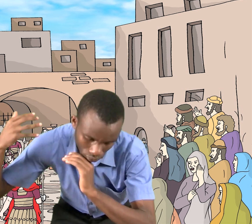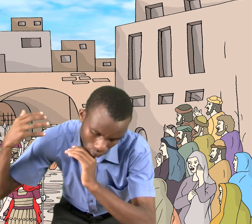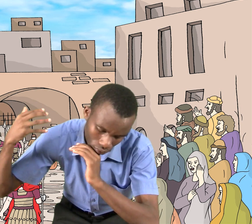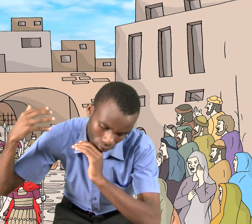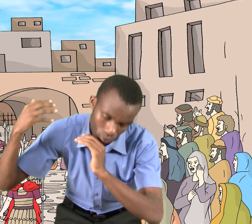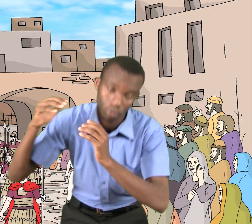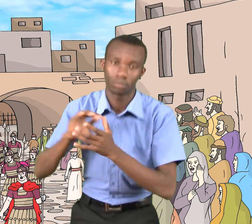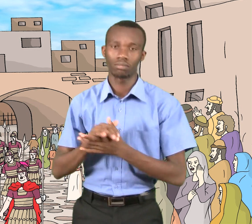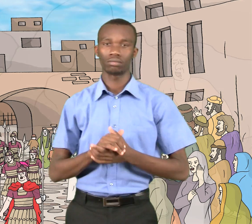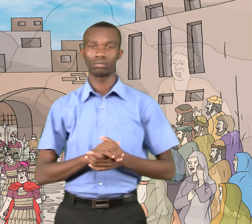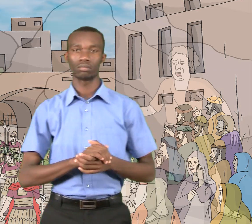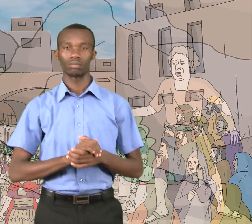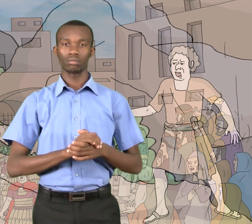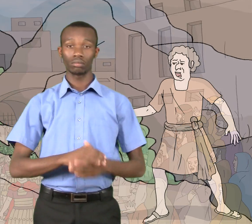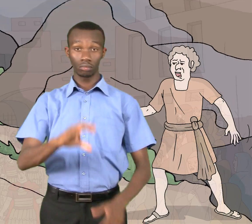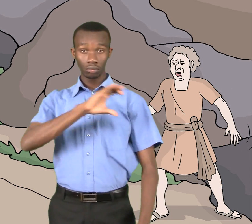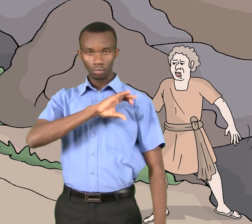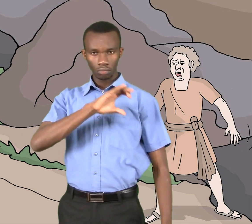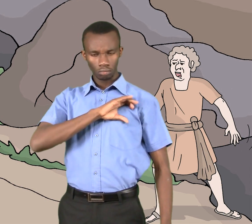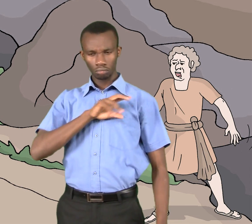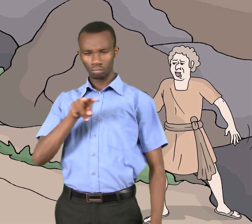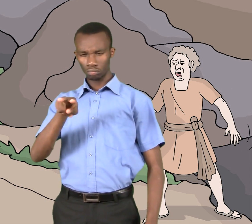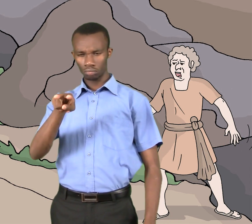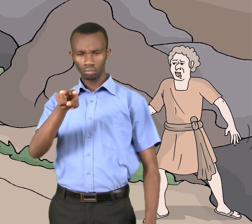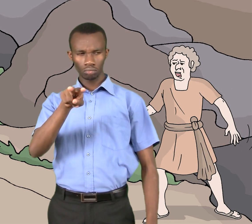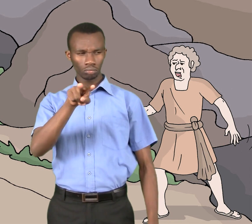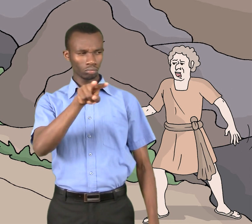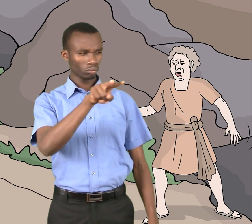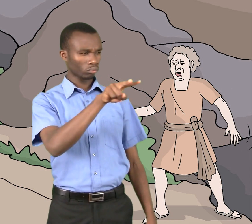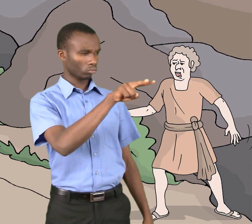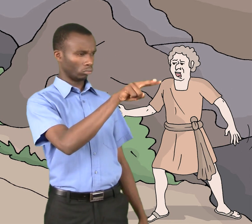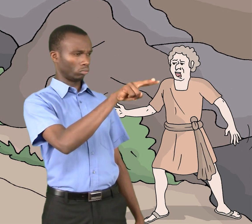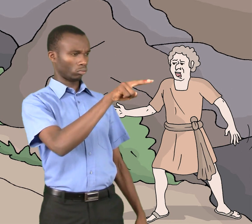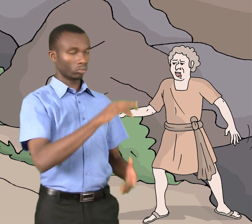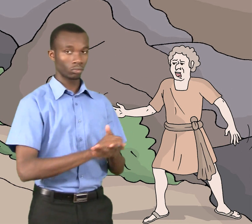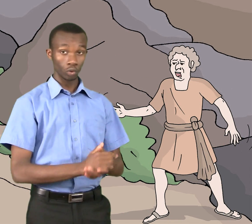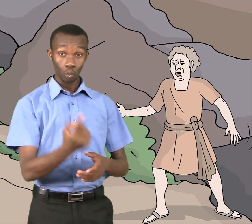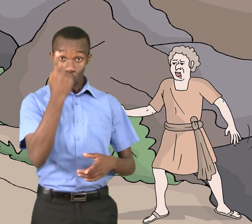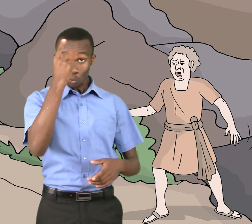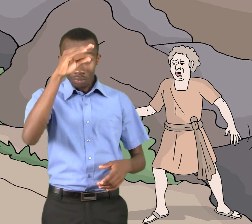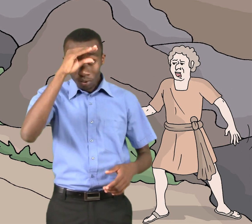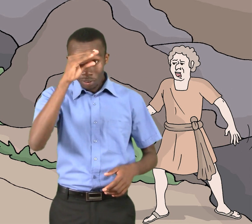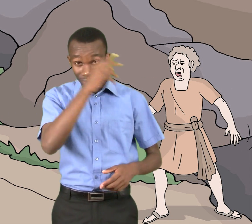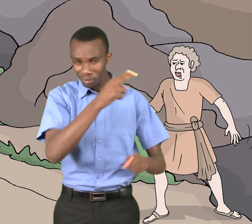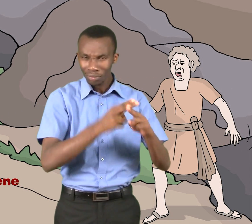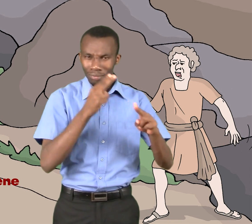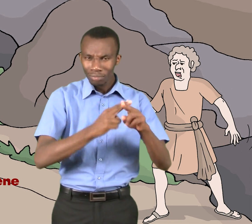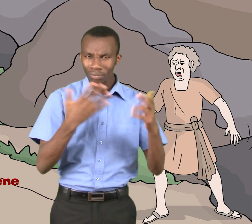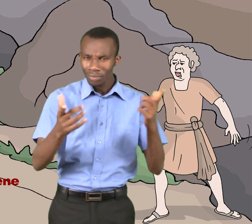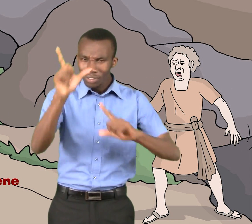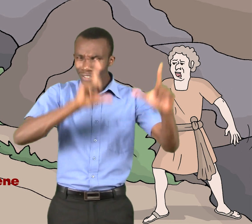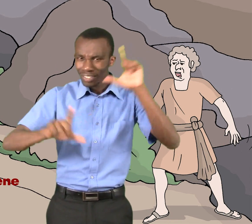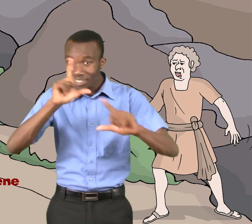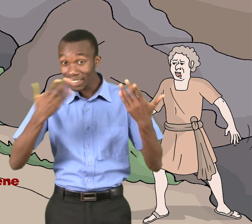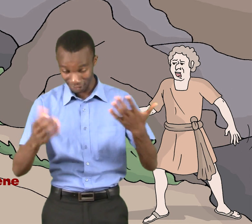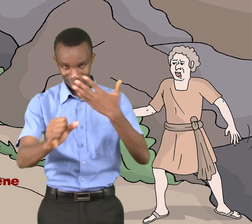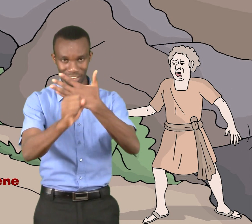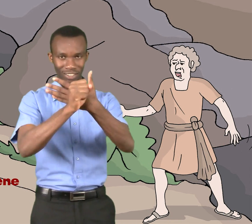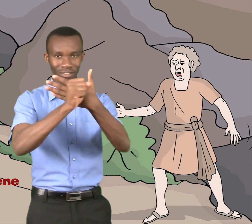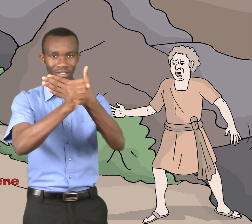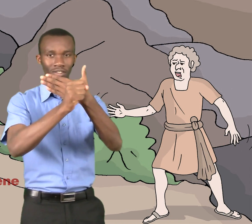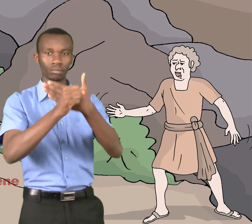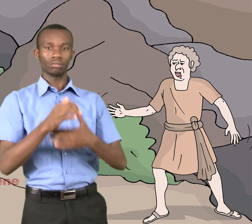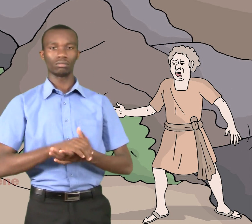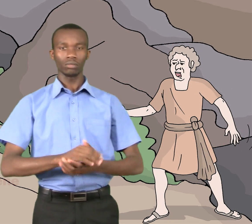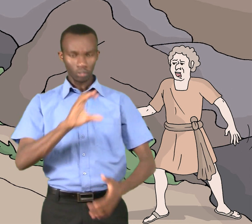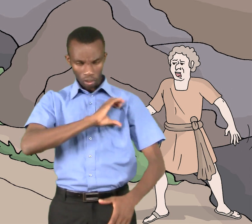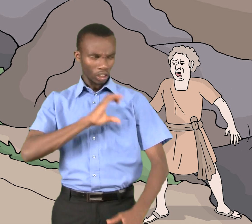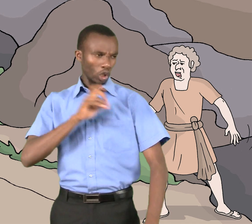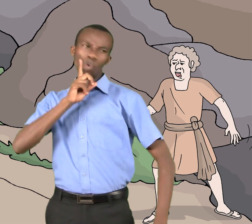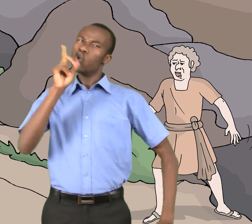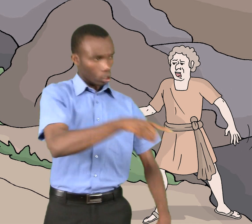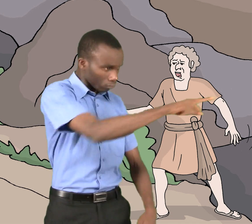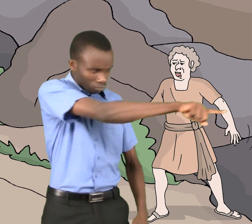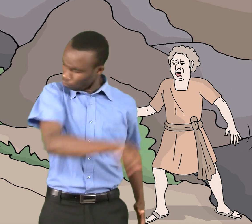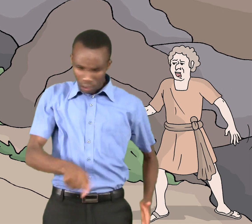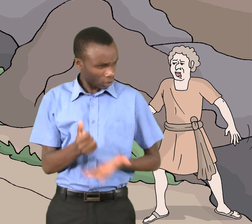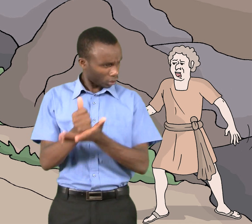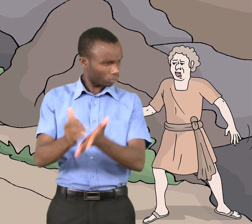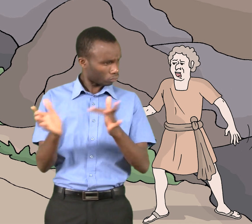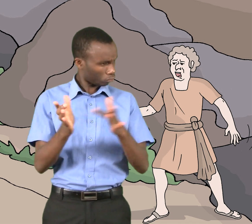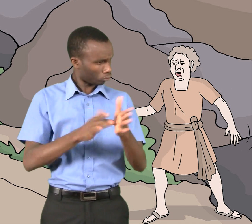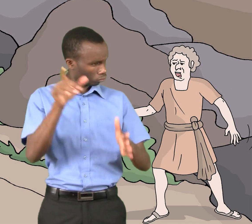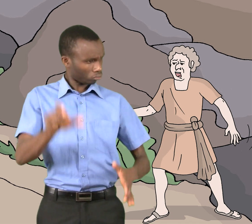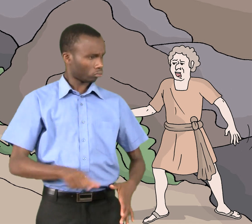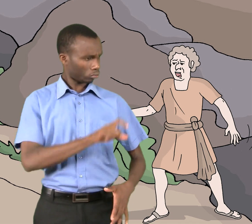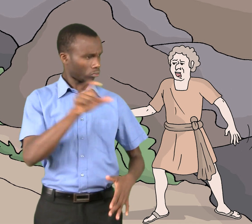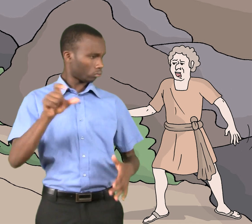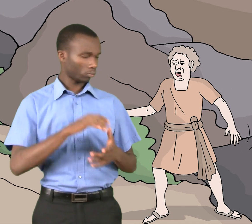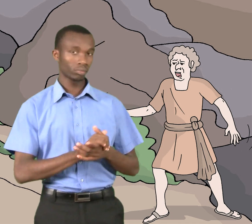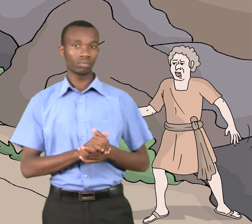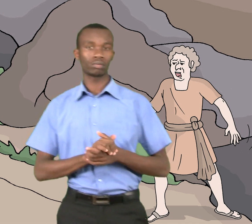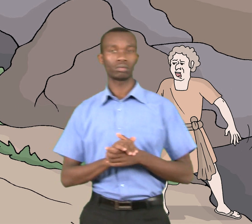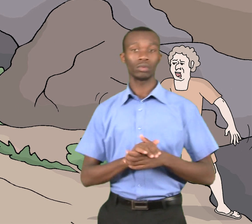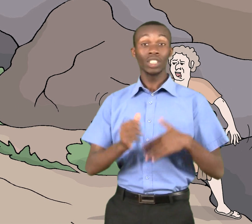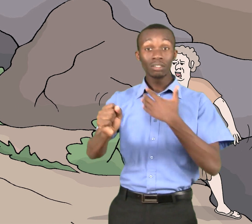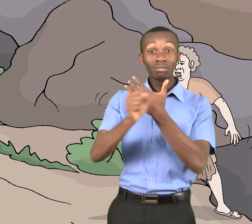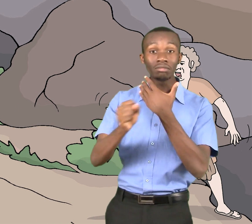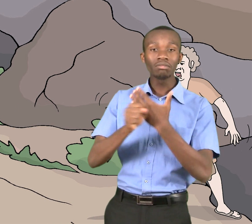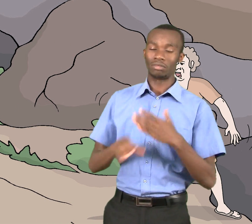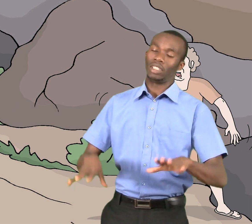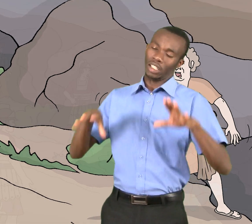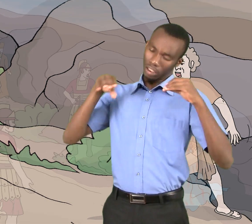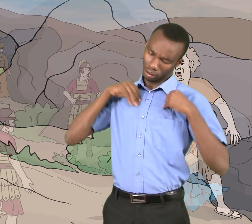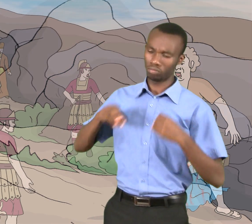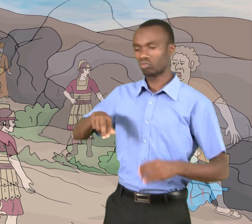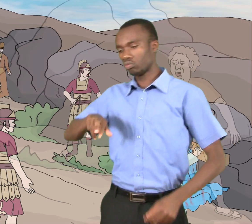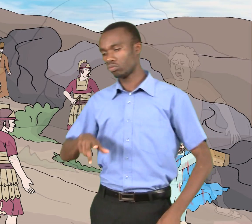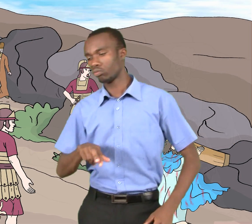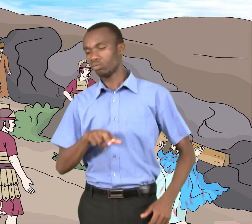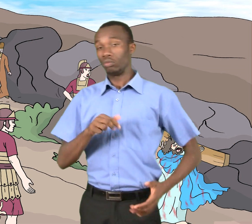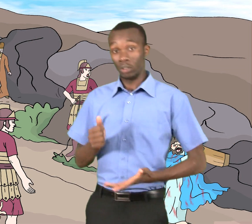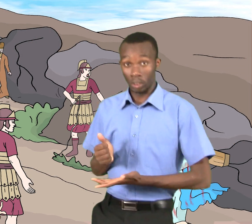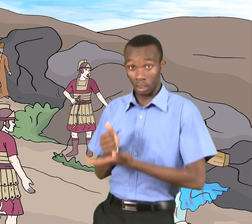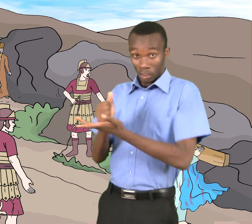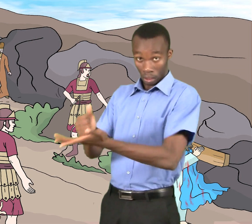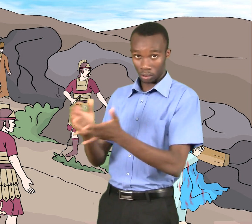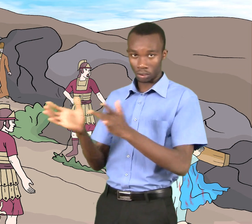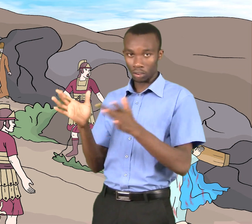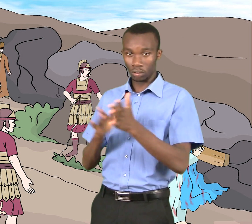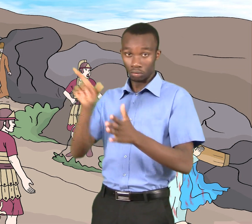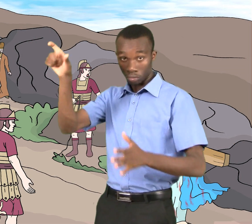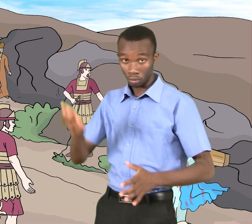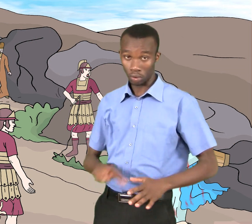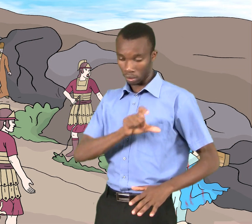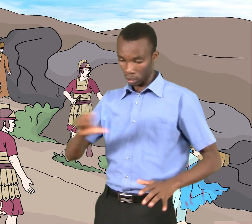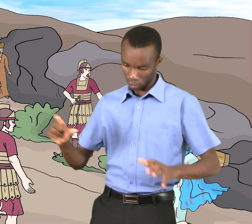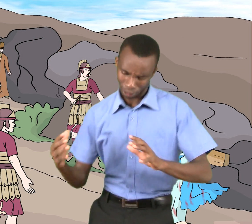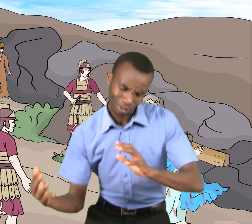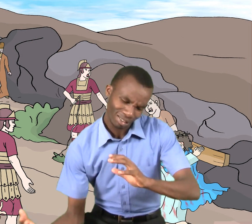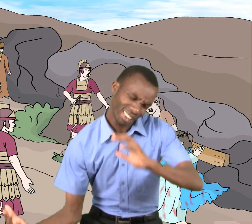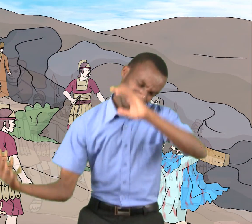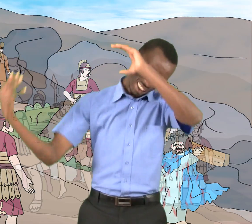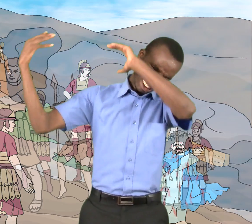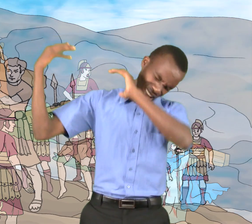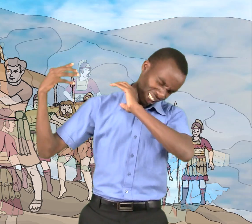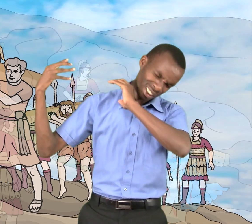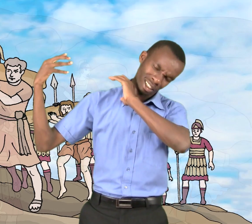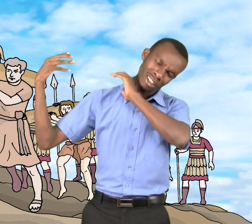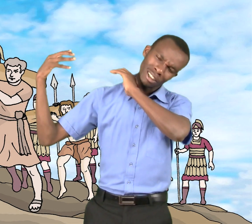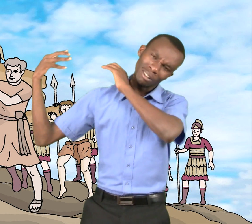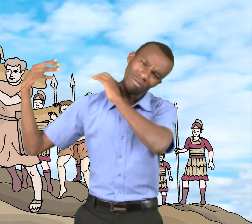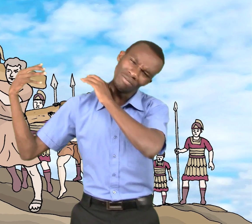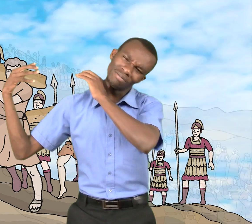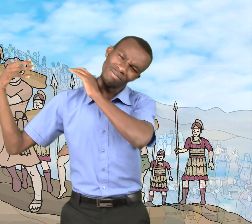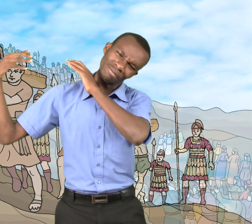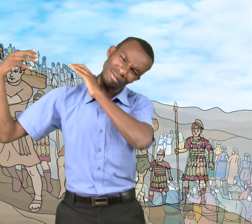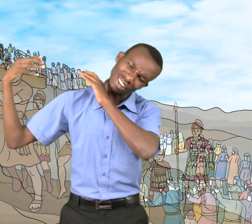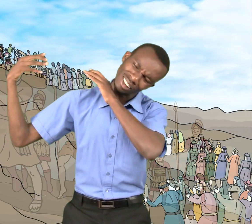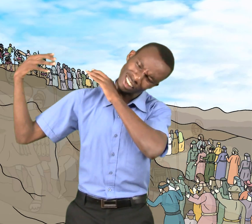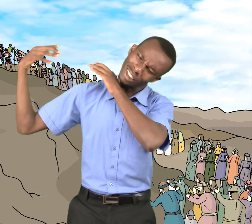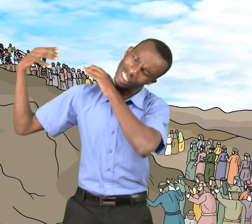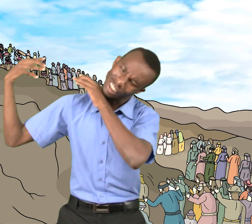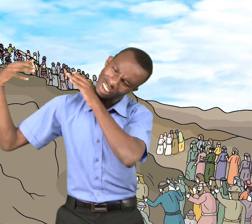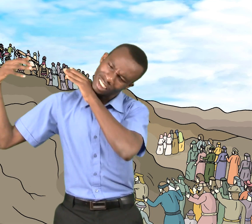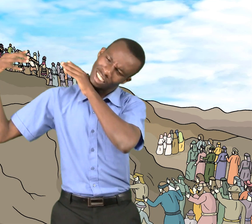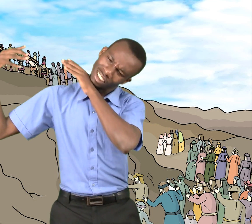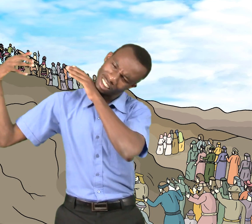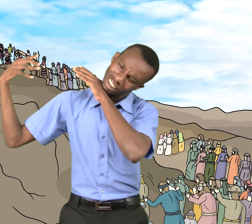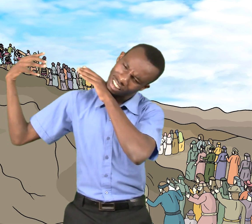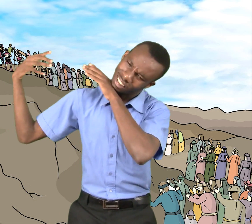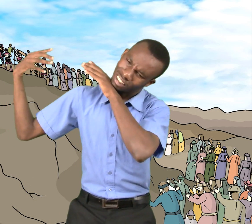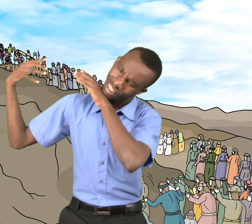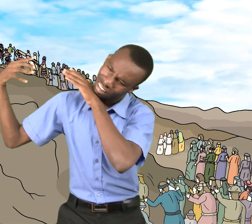Along the way they found a man from Cyrene, named Simon, and they forced him to carry the cross of Jesus.